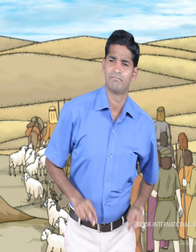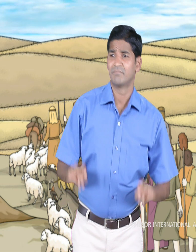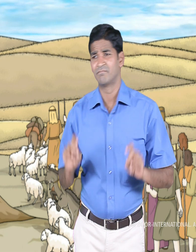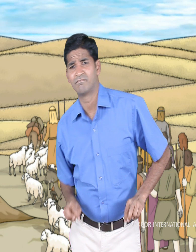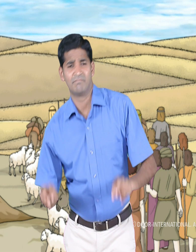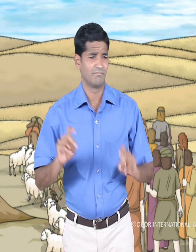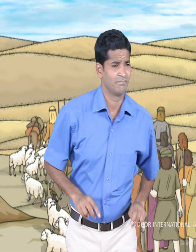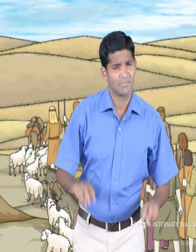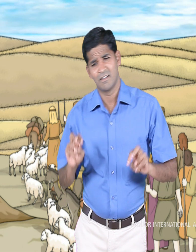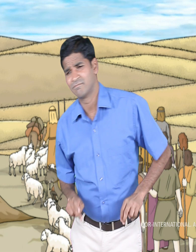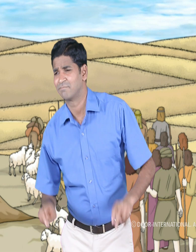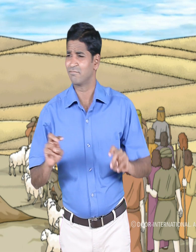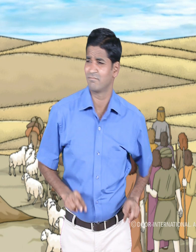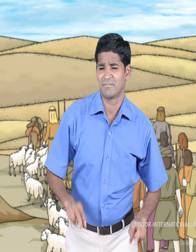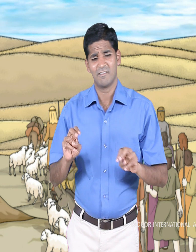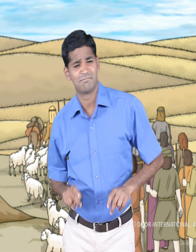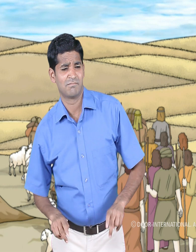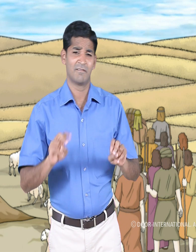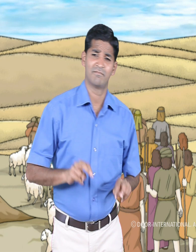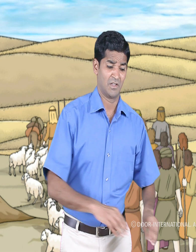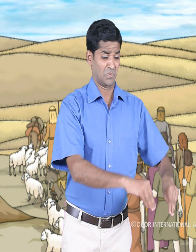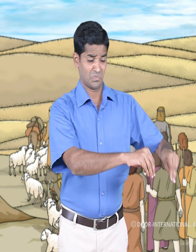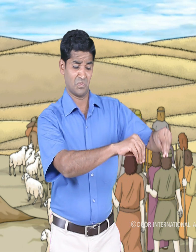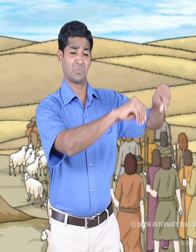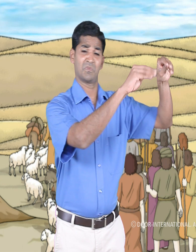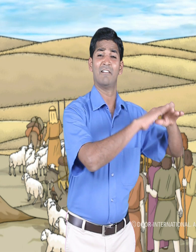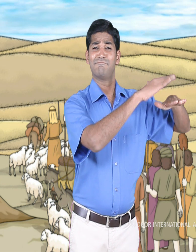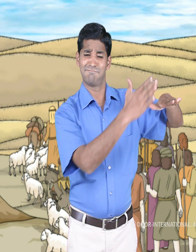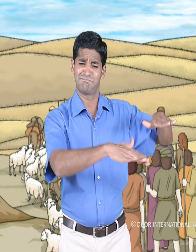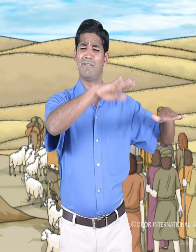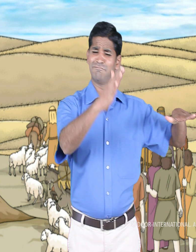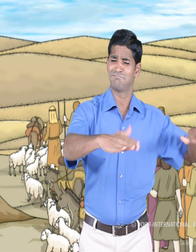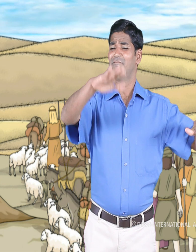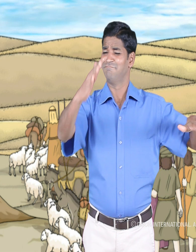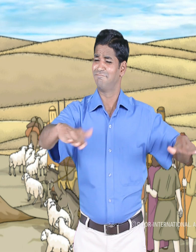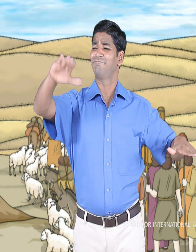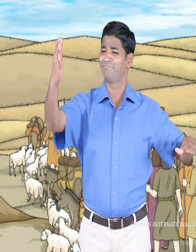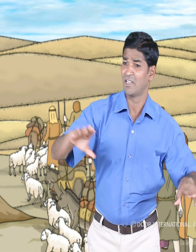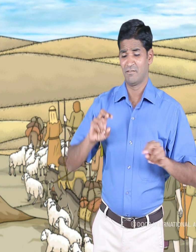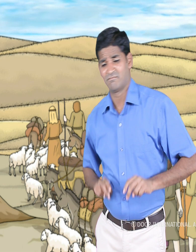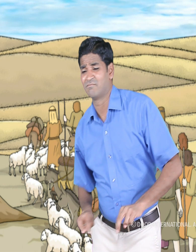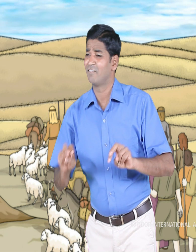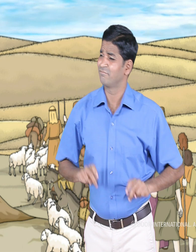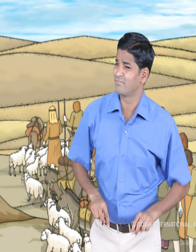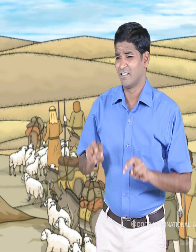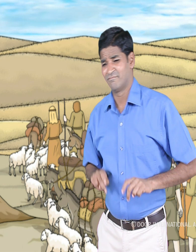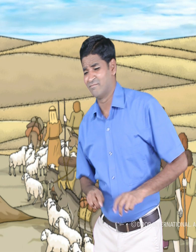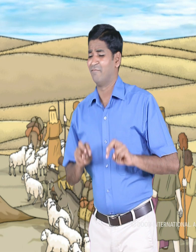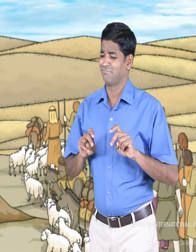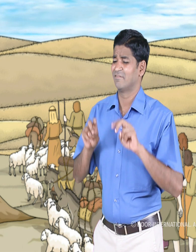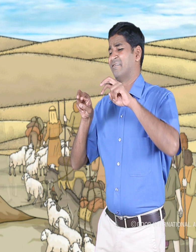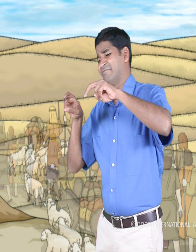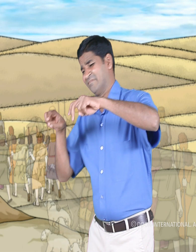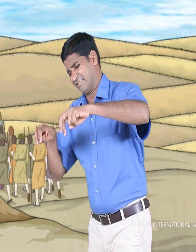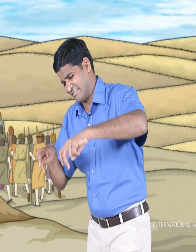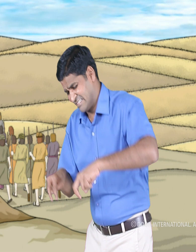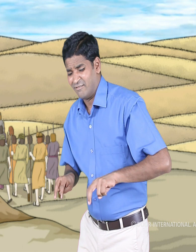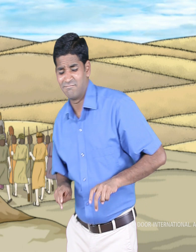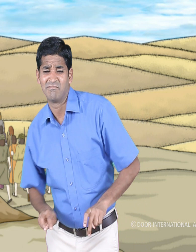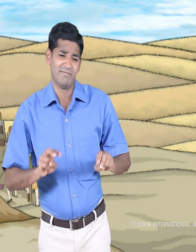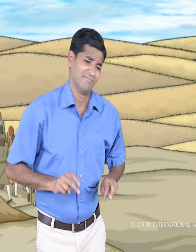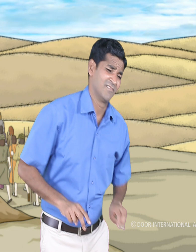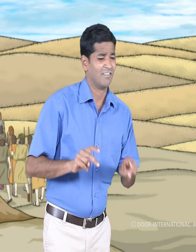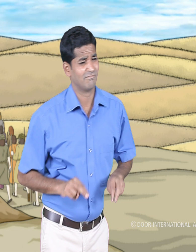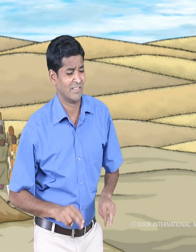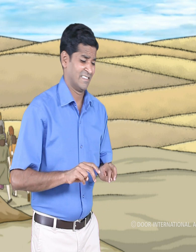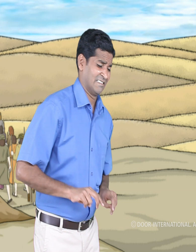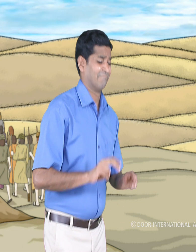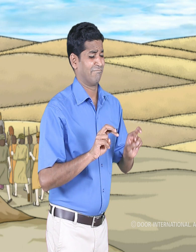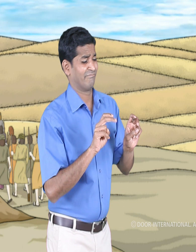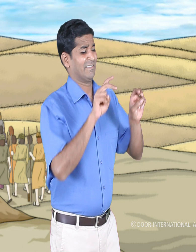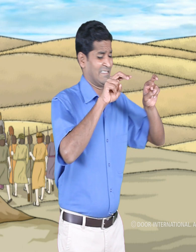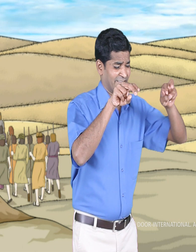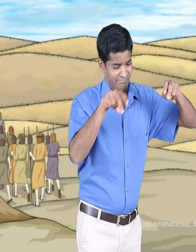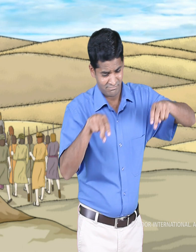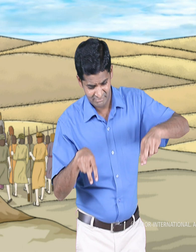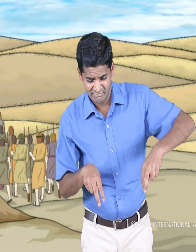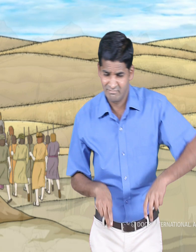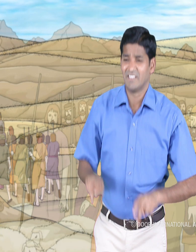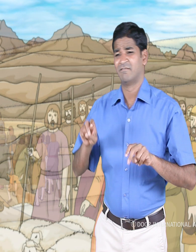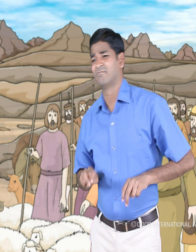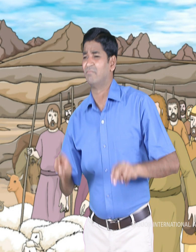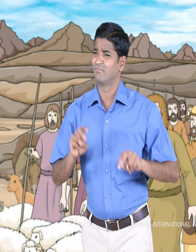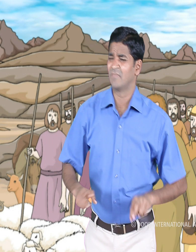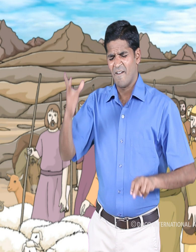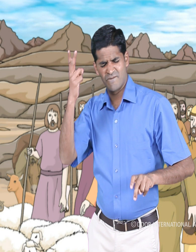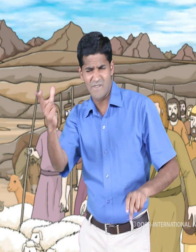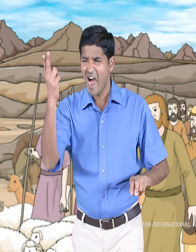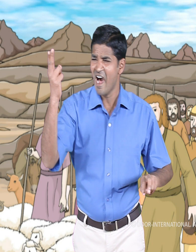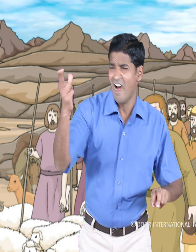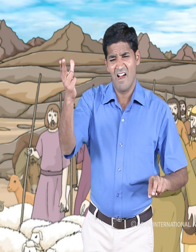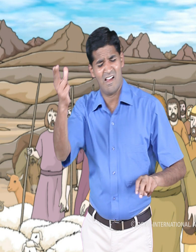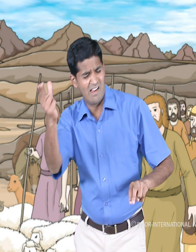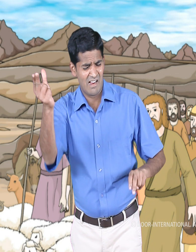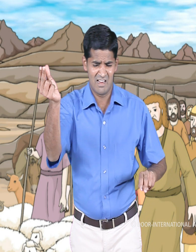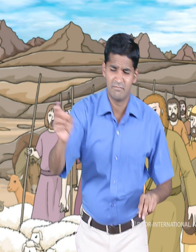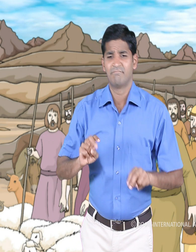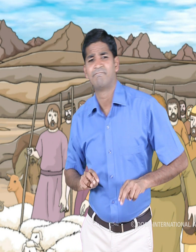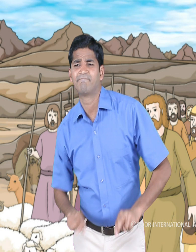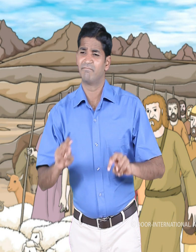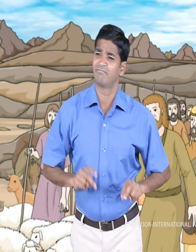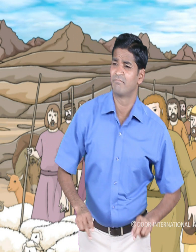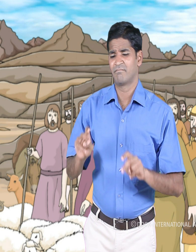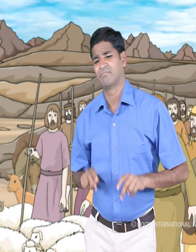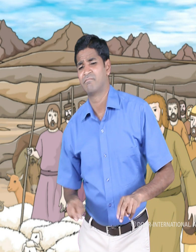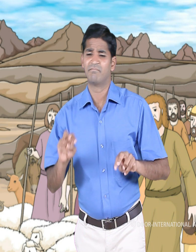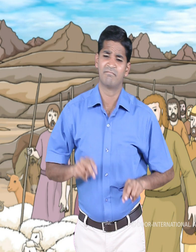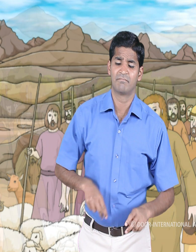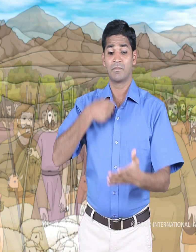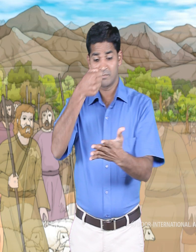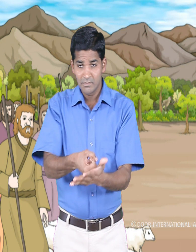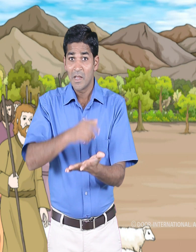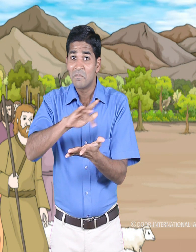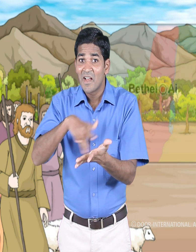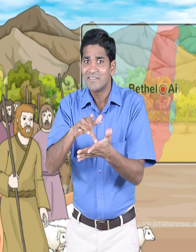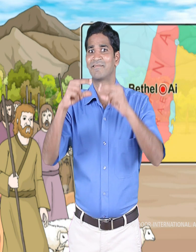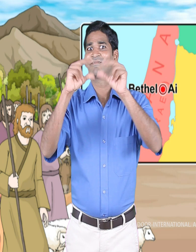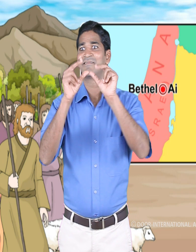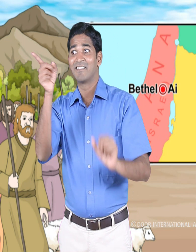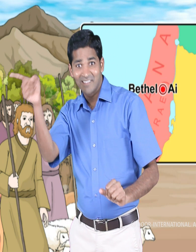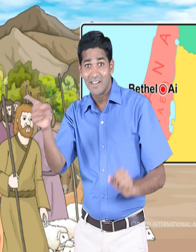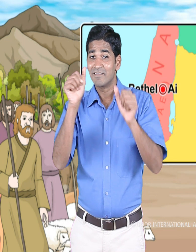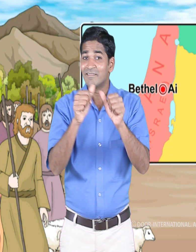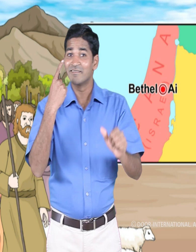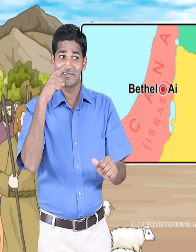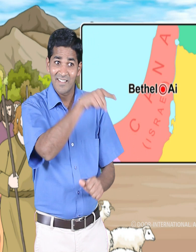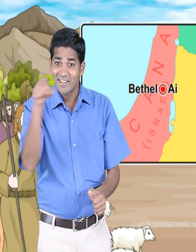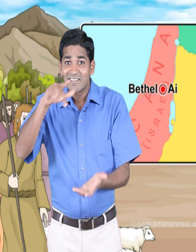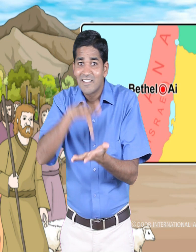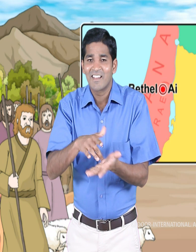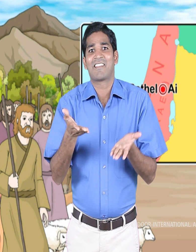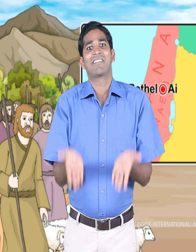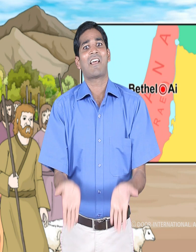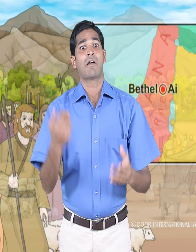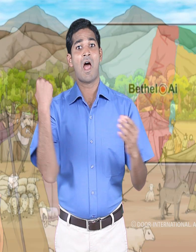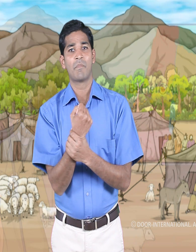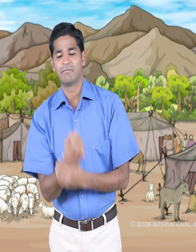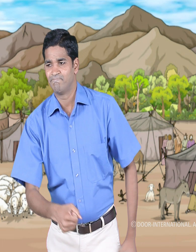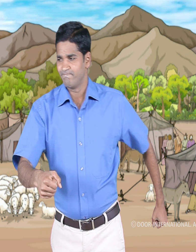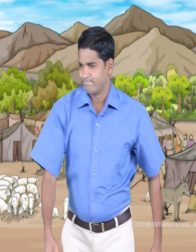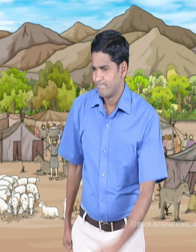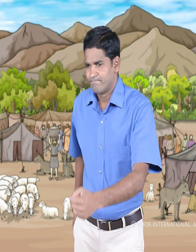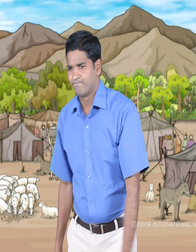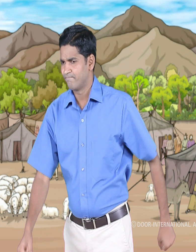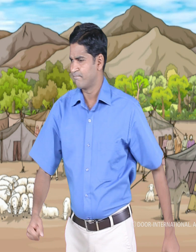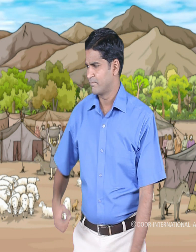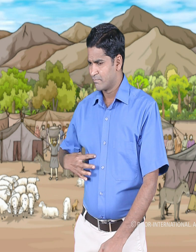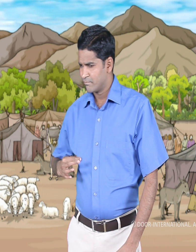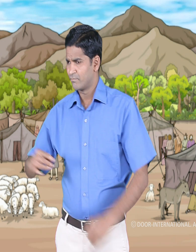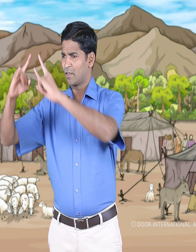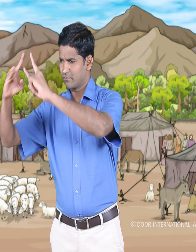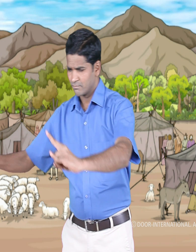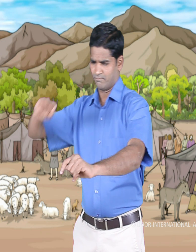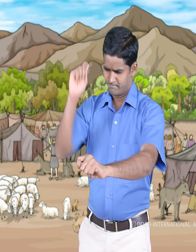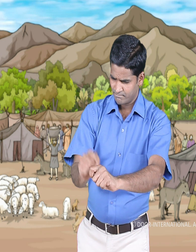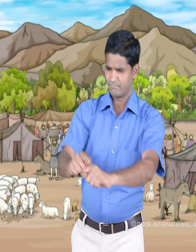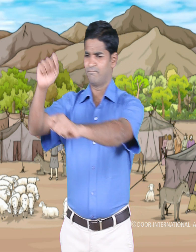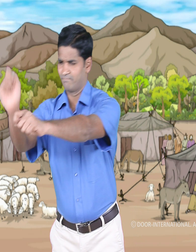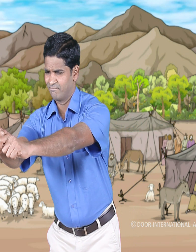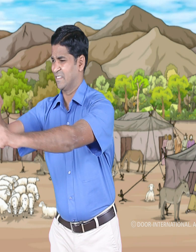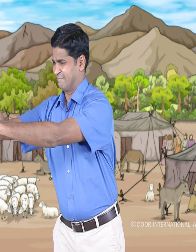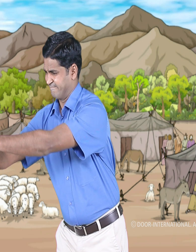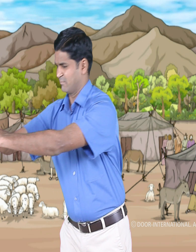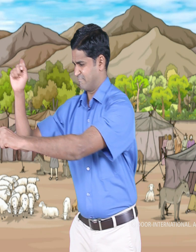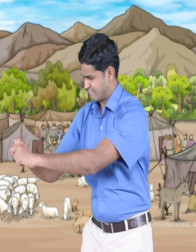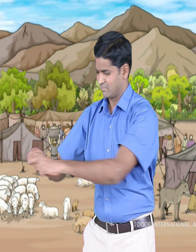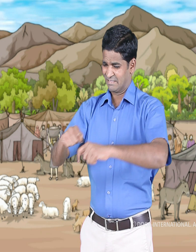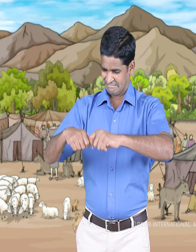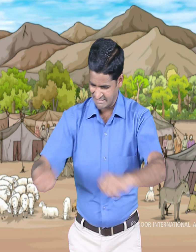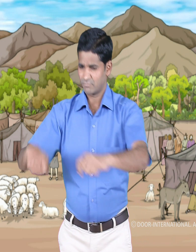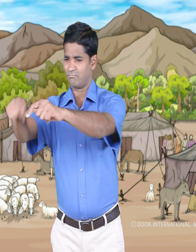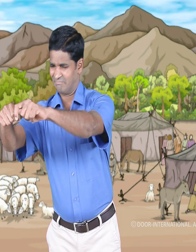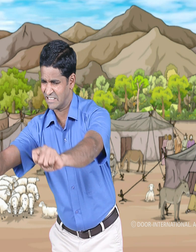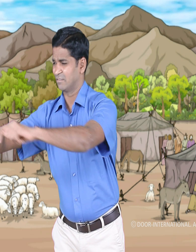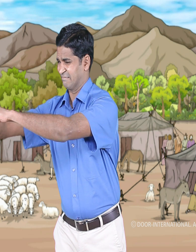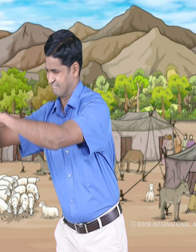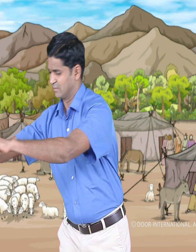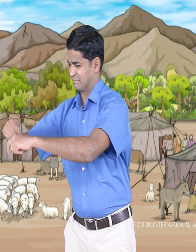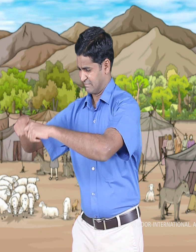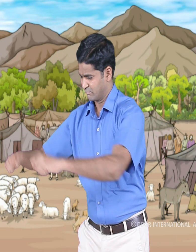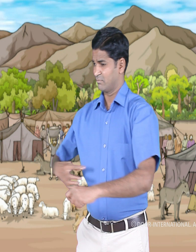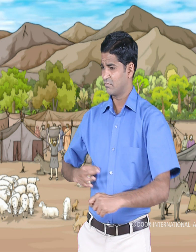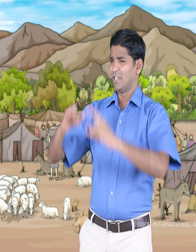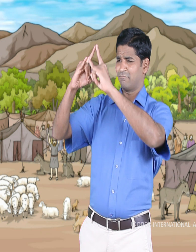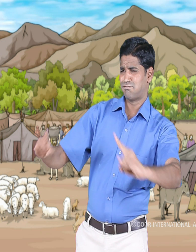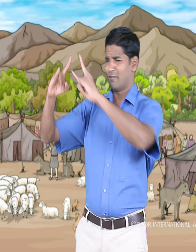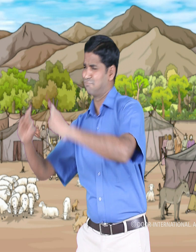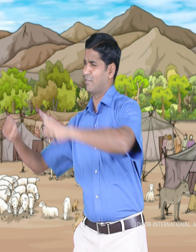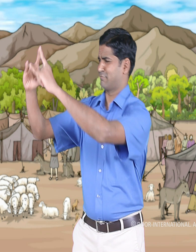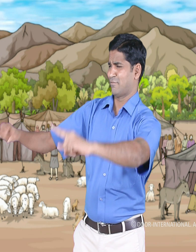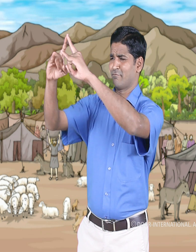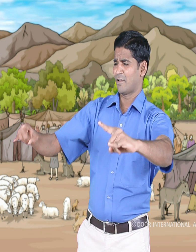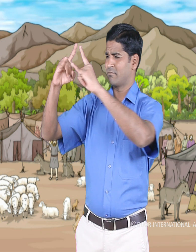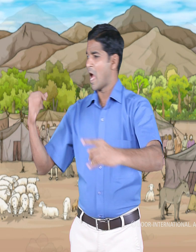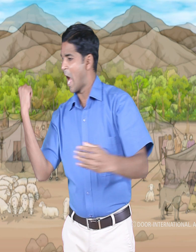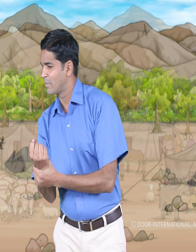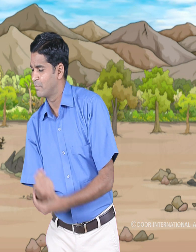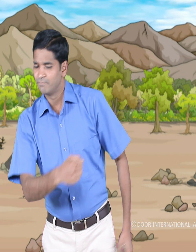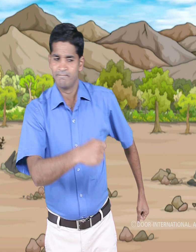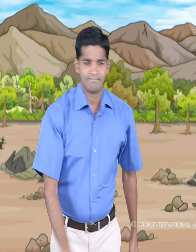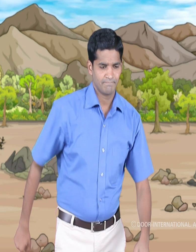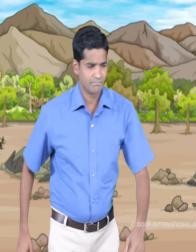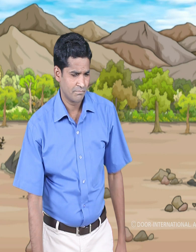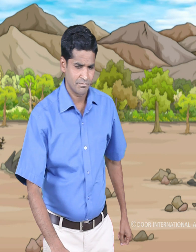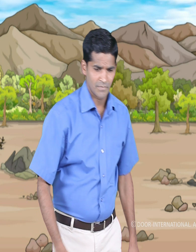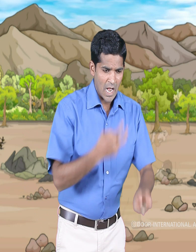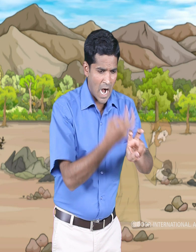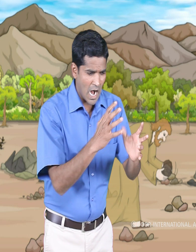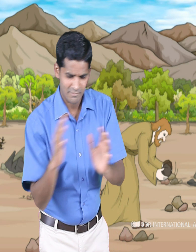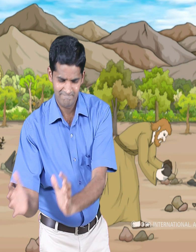From there Abram moved on to the hill country east of Bethel and pitched his tent, with Bethel to the west and Ai to the east.